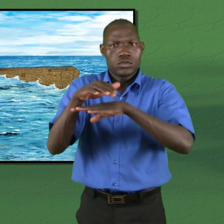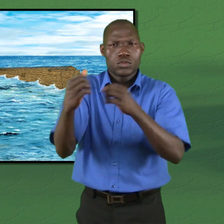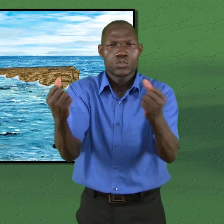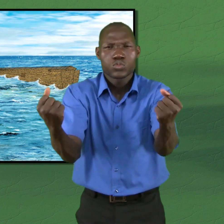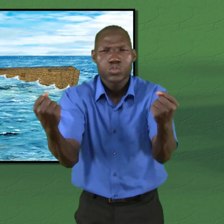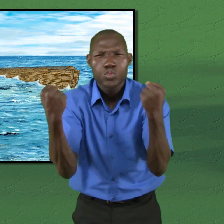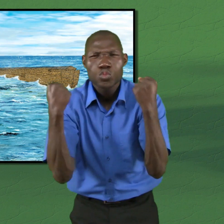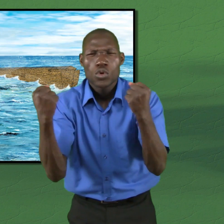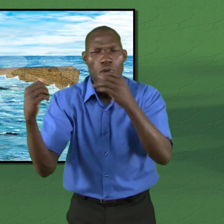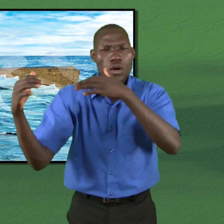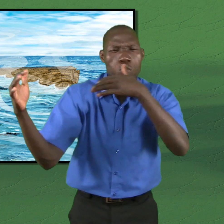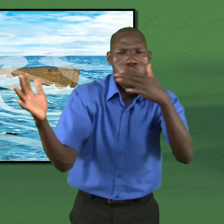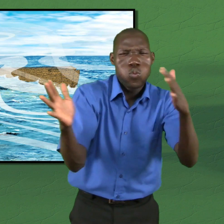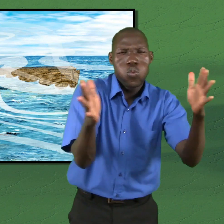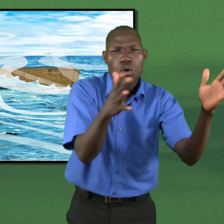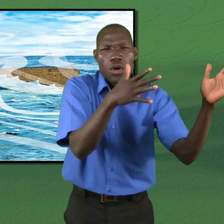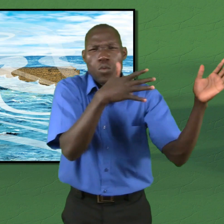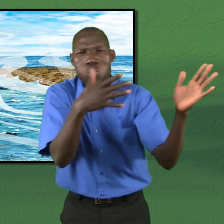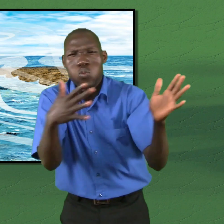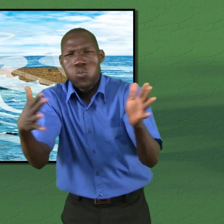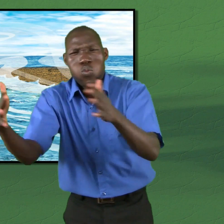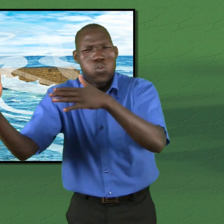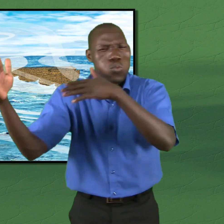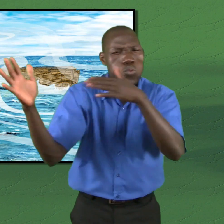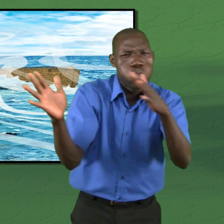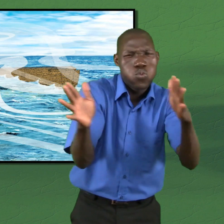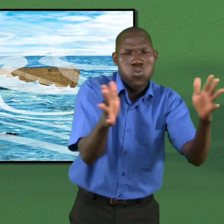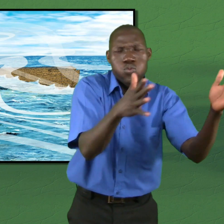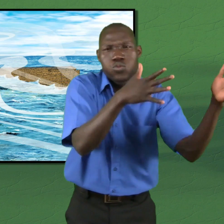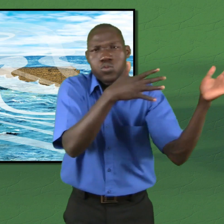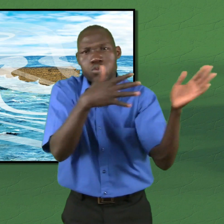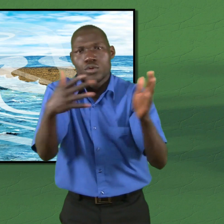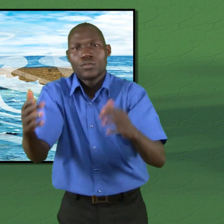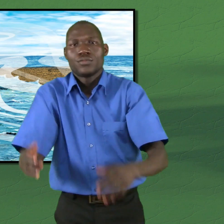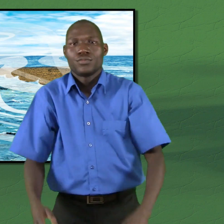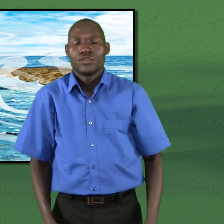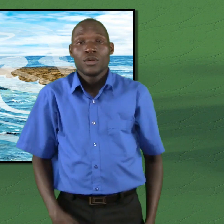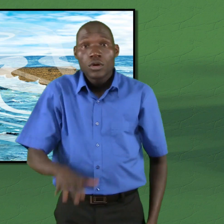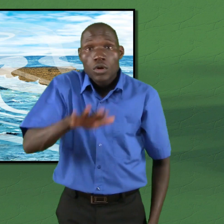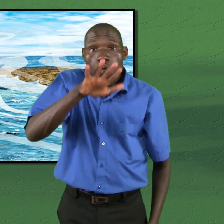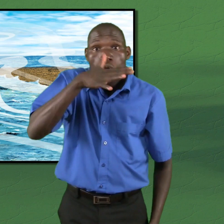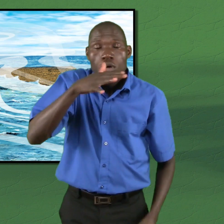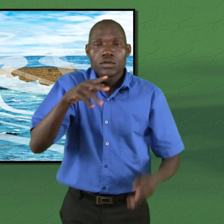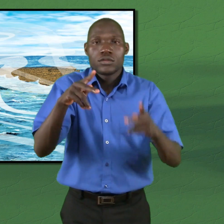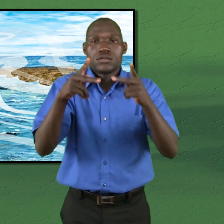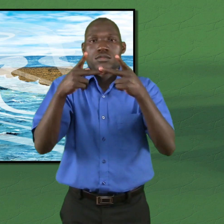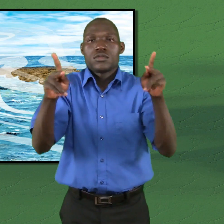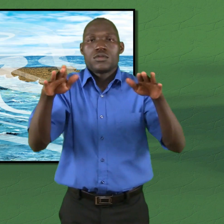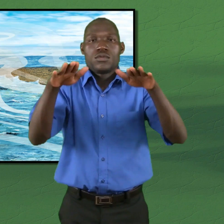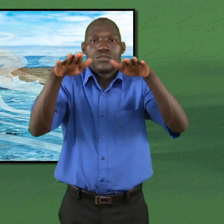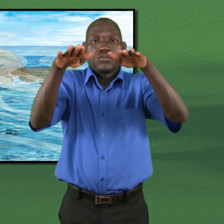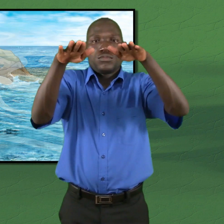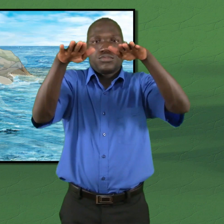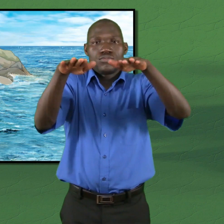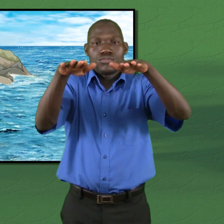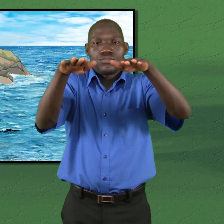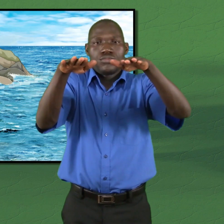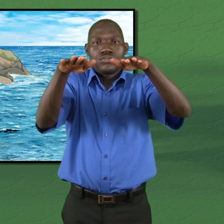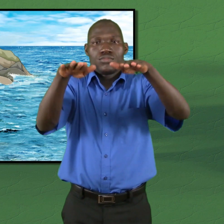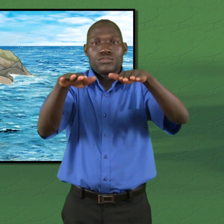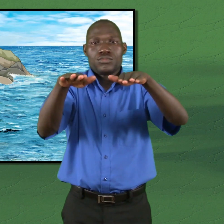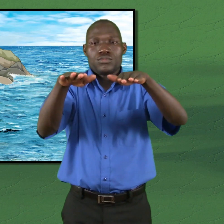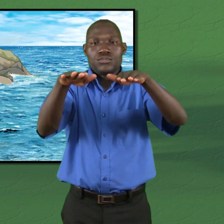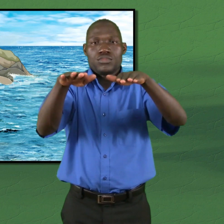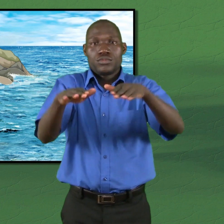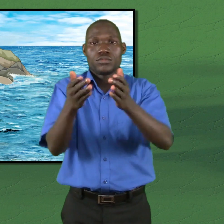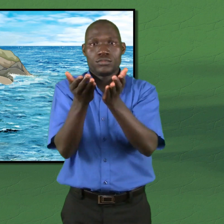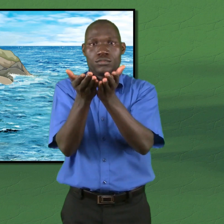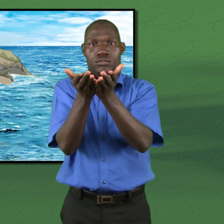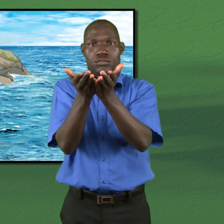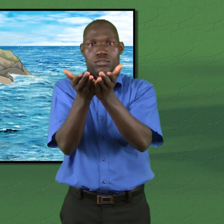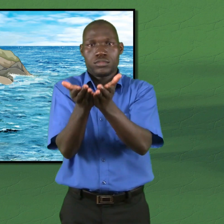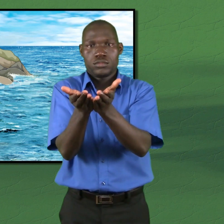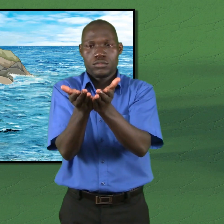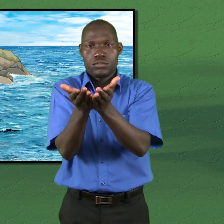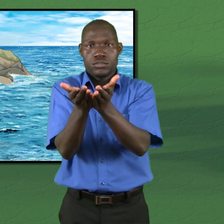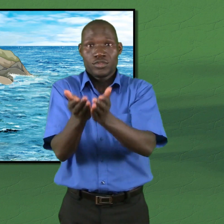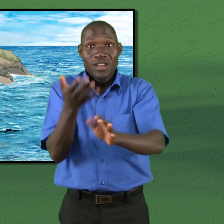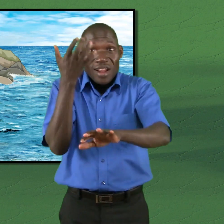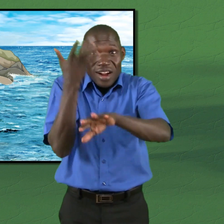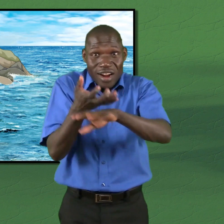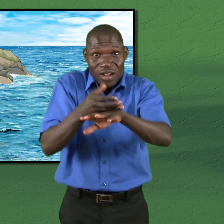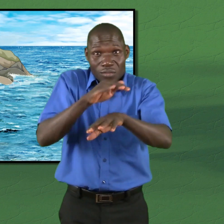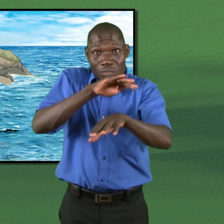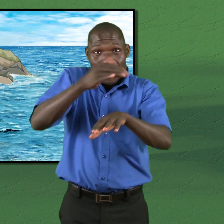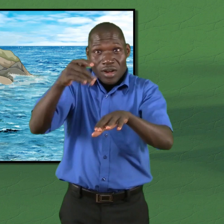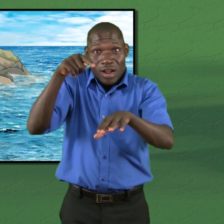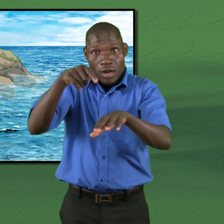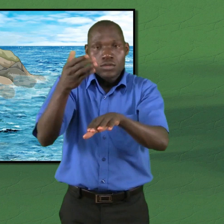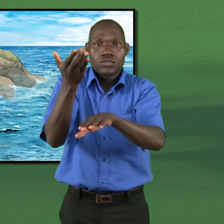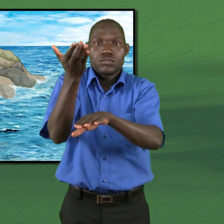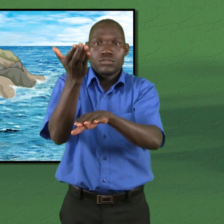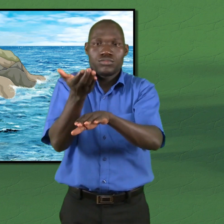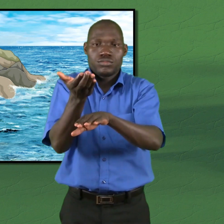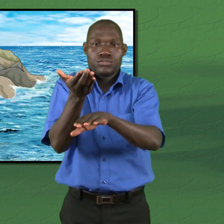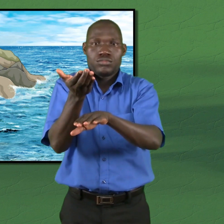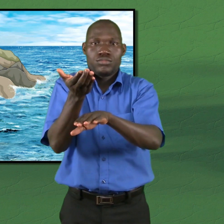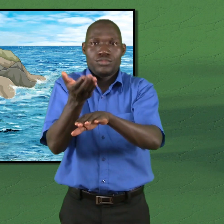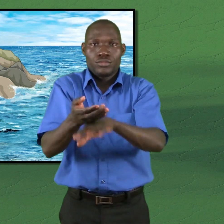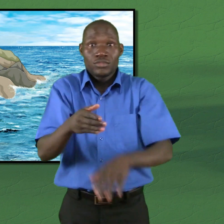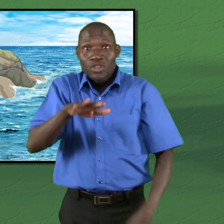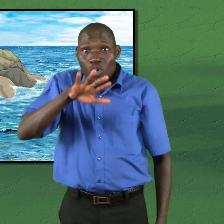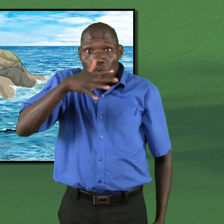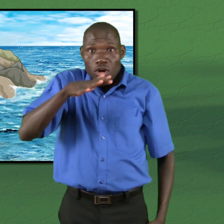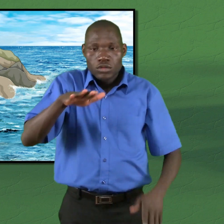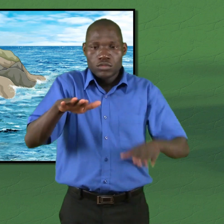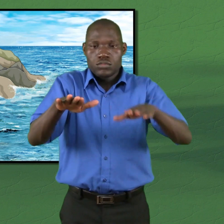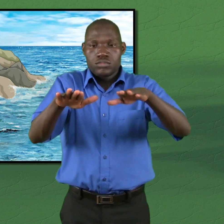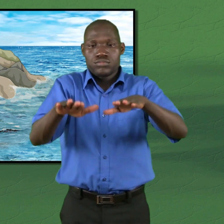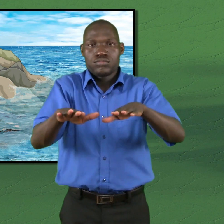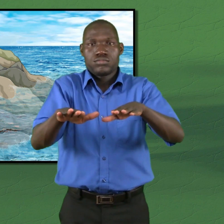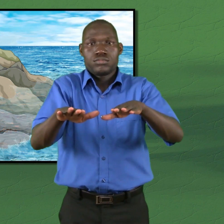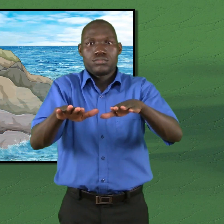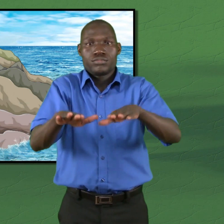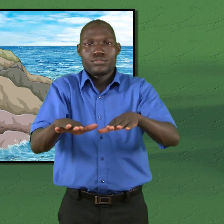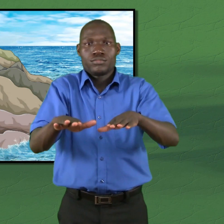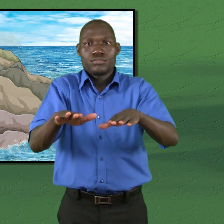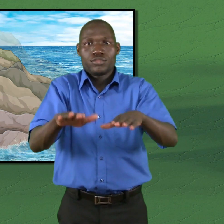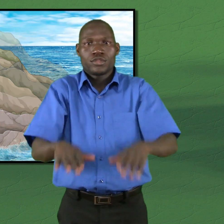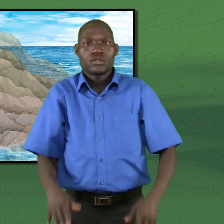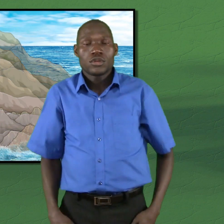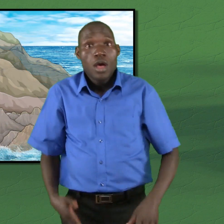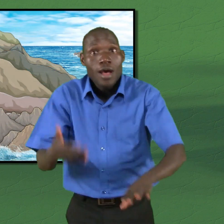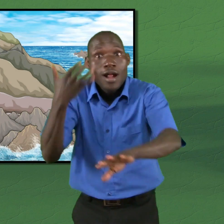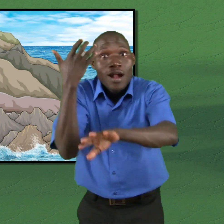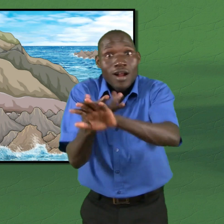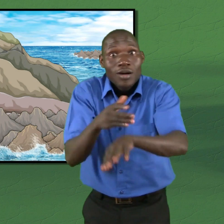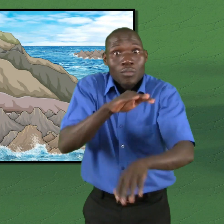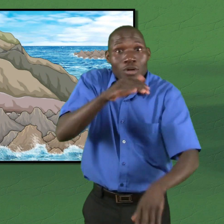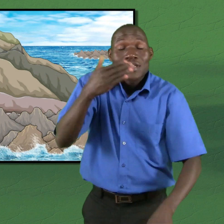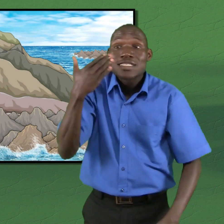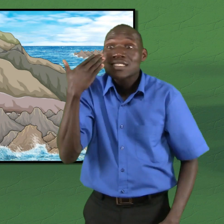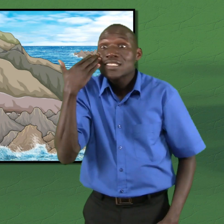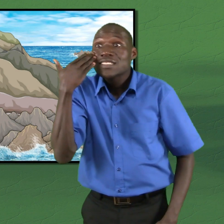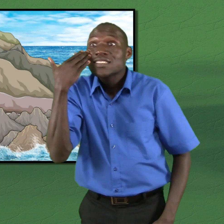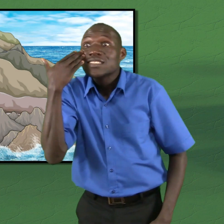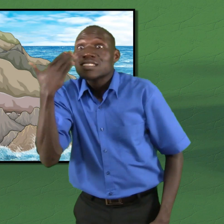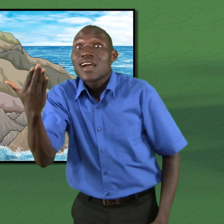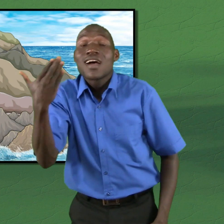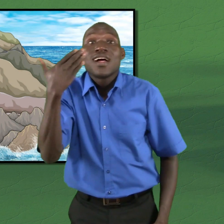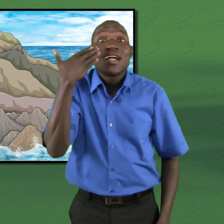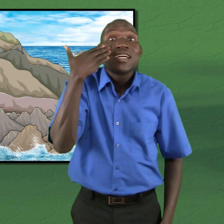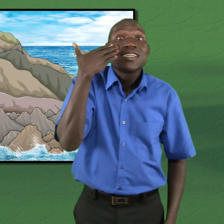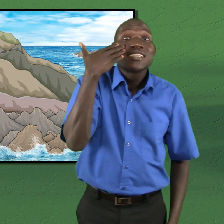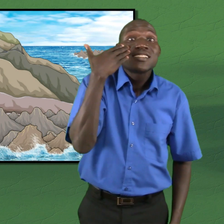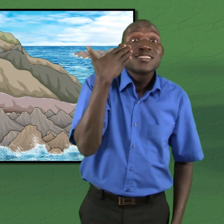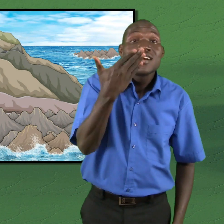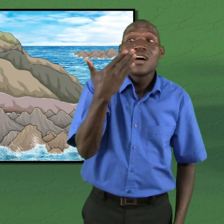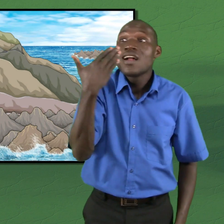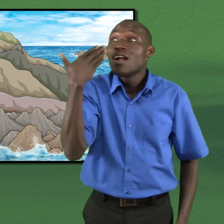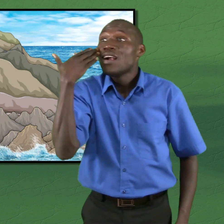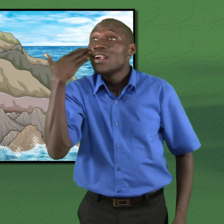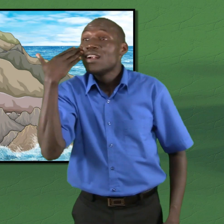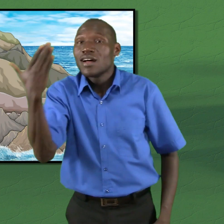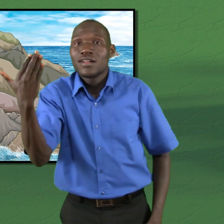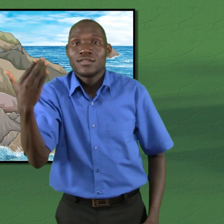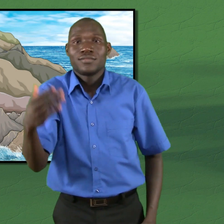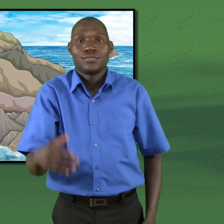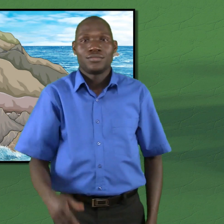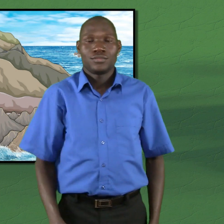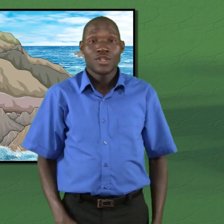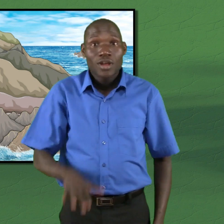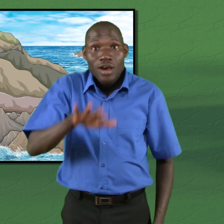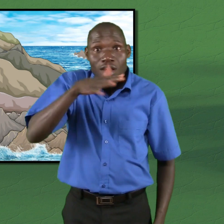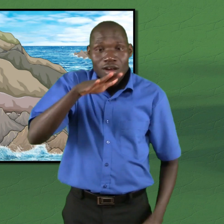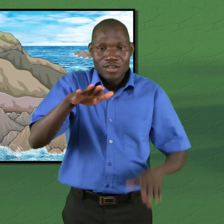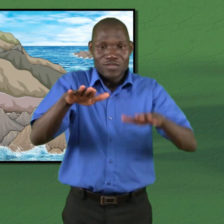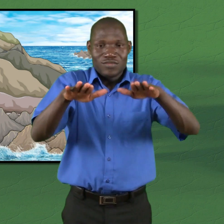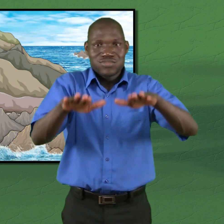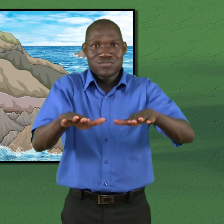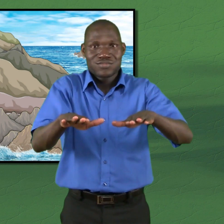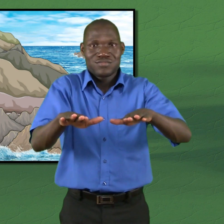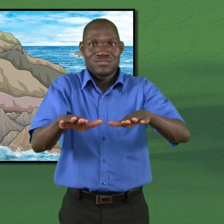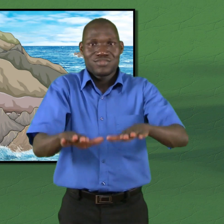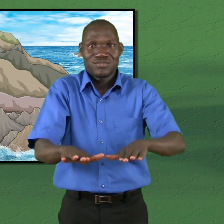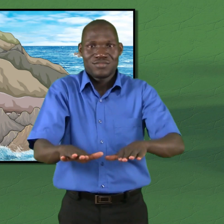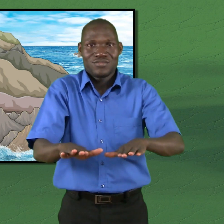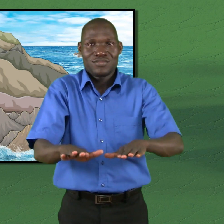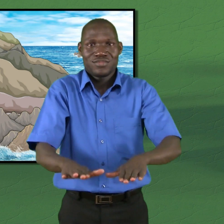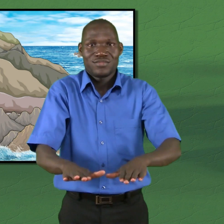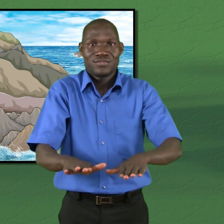And God sent a wind over the earth, and the waters began to subside. The springs of the deep and the floodgates of the heavens were closed, and the rain from the sky was restrained. The waters receded steadily from the earth, and after 150 days the waters had gone down.